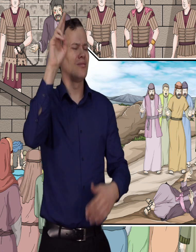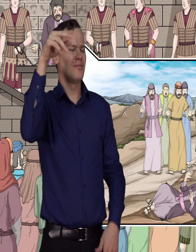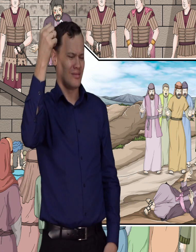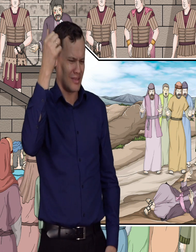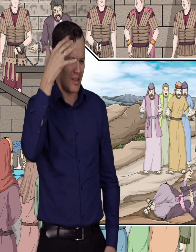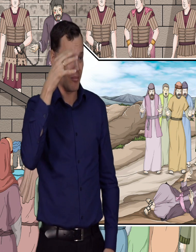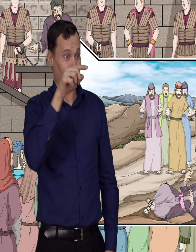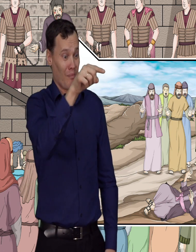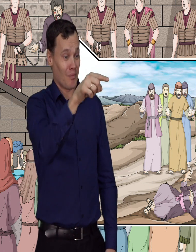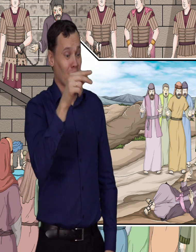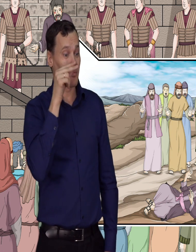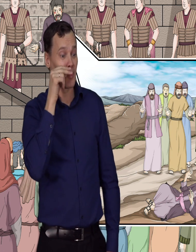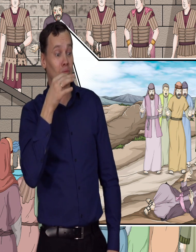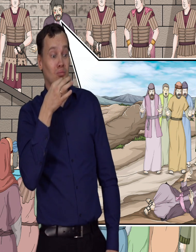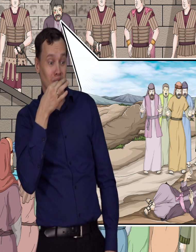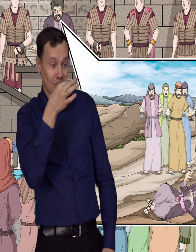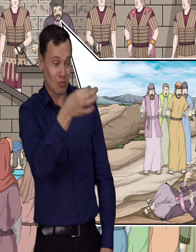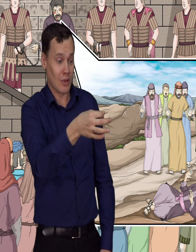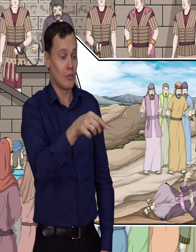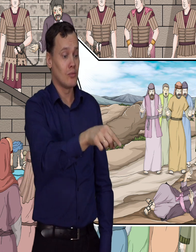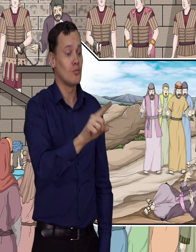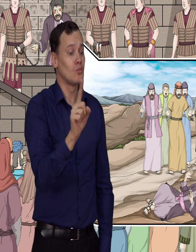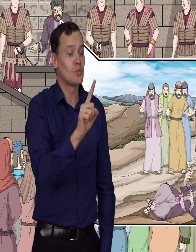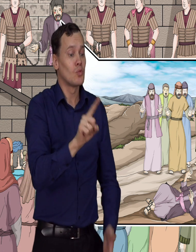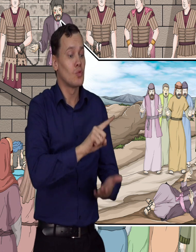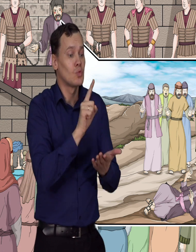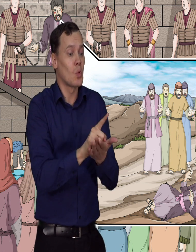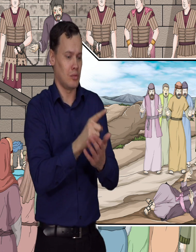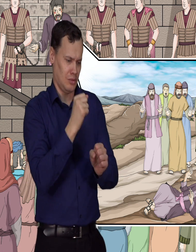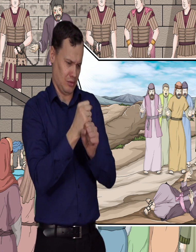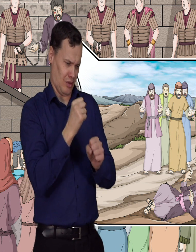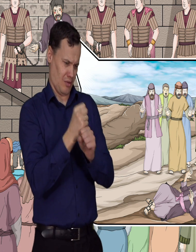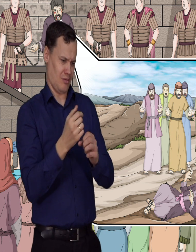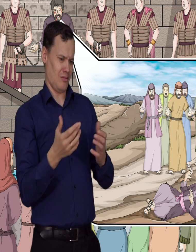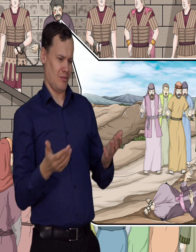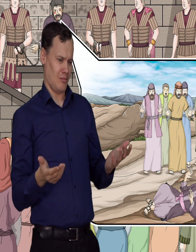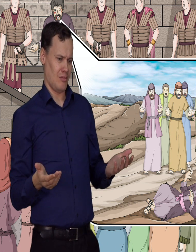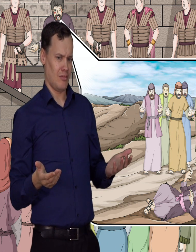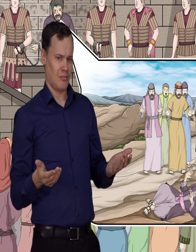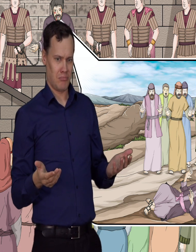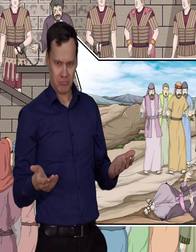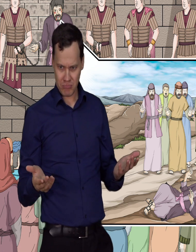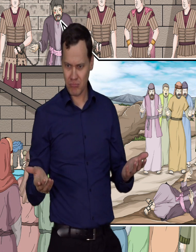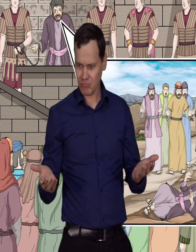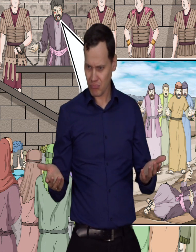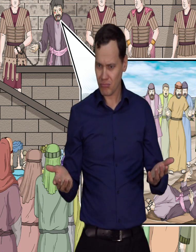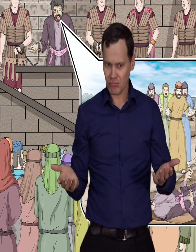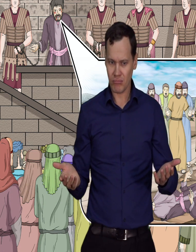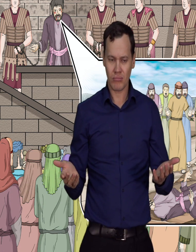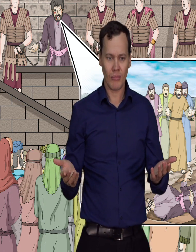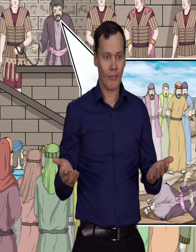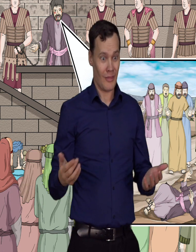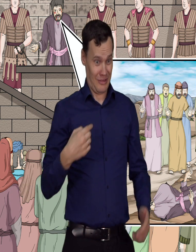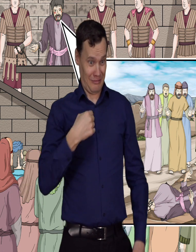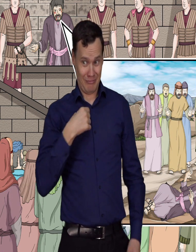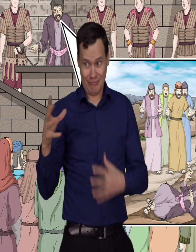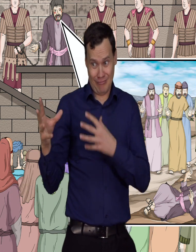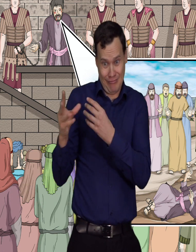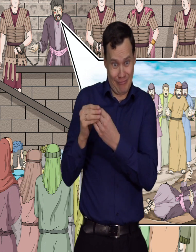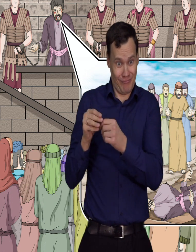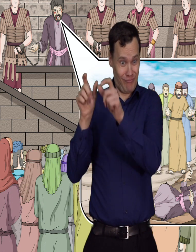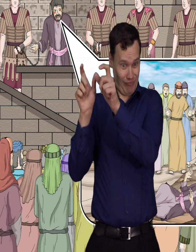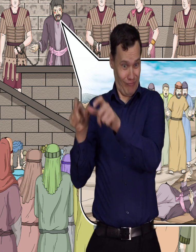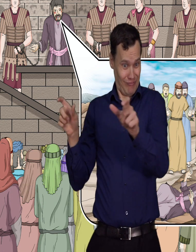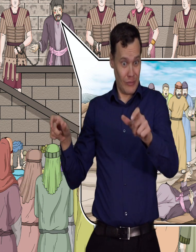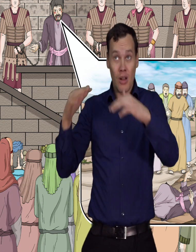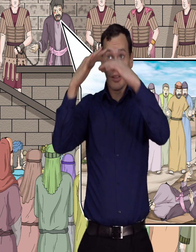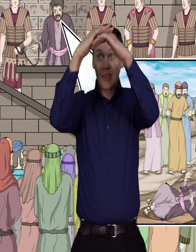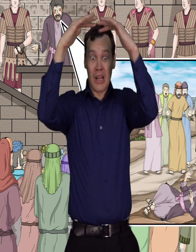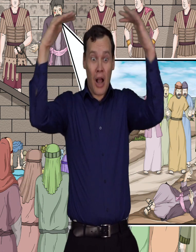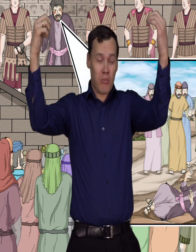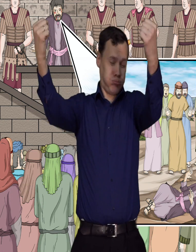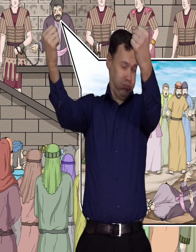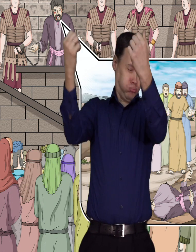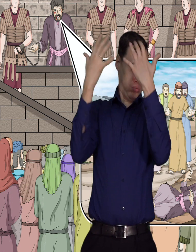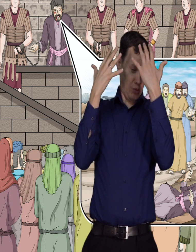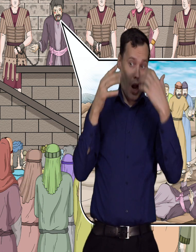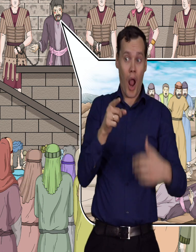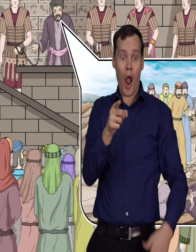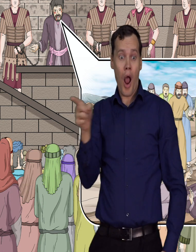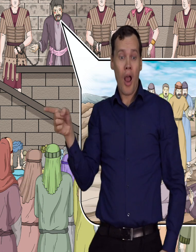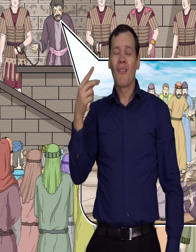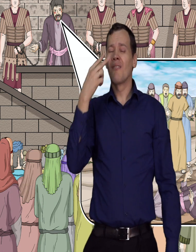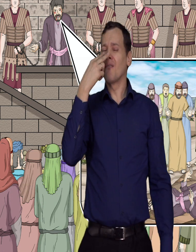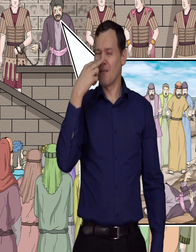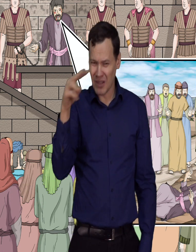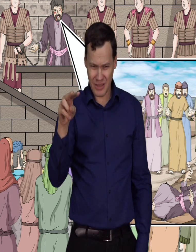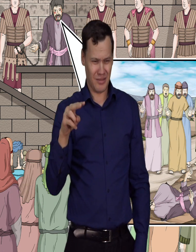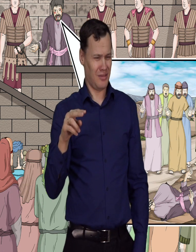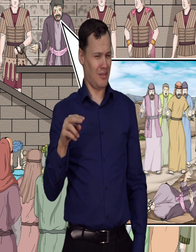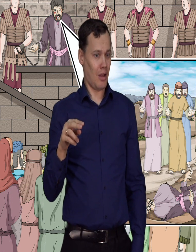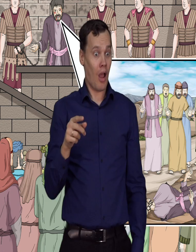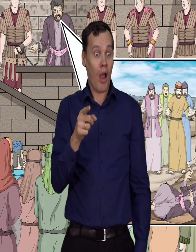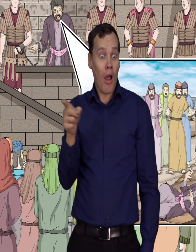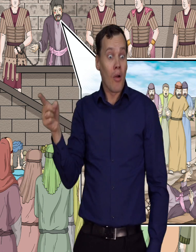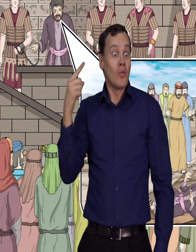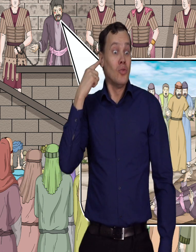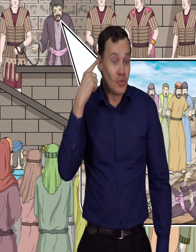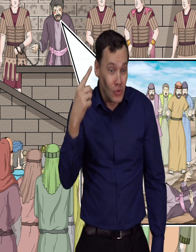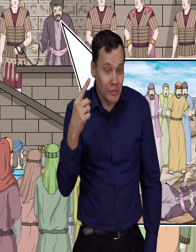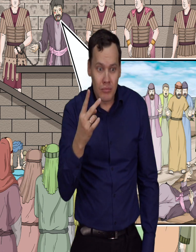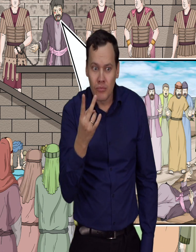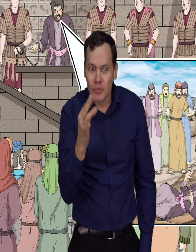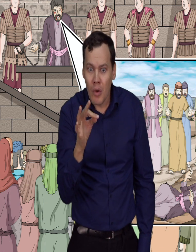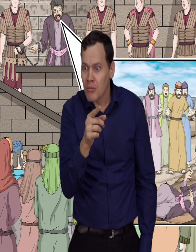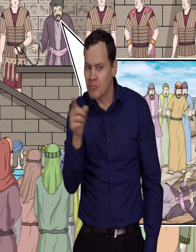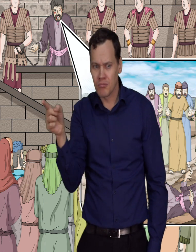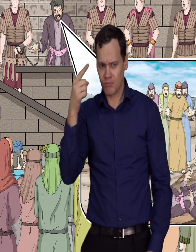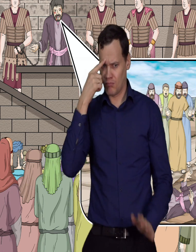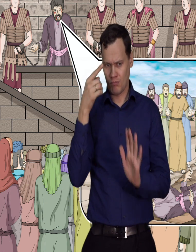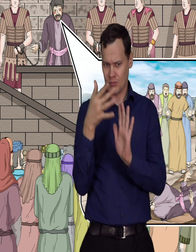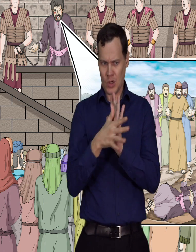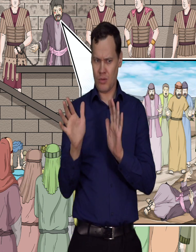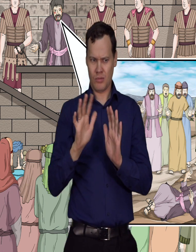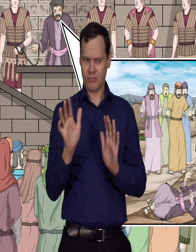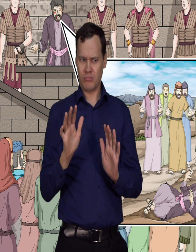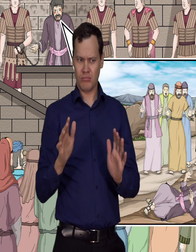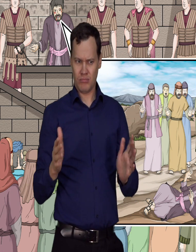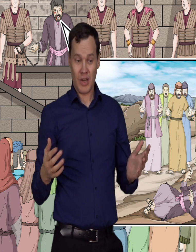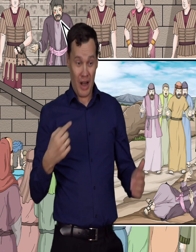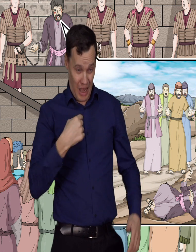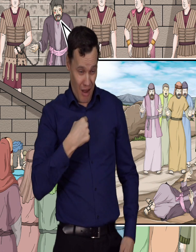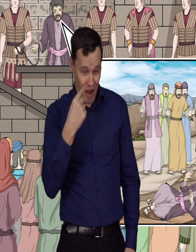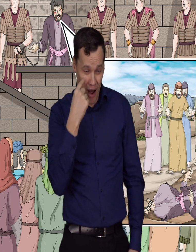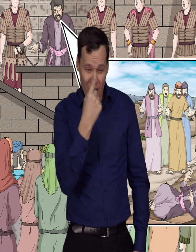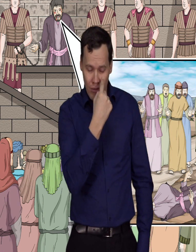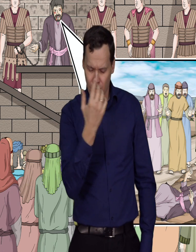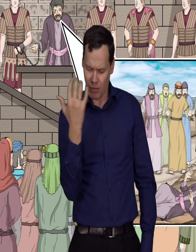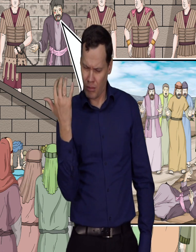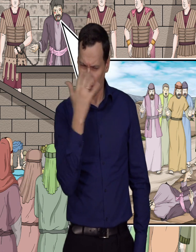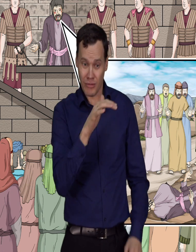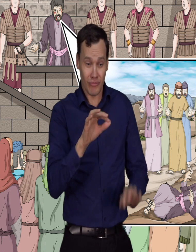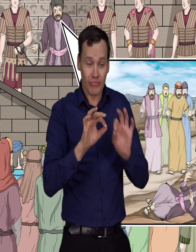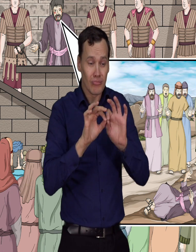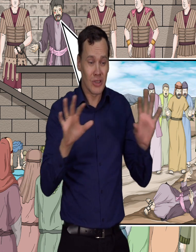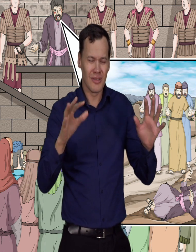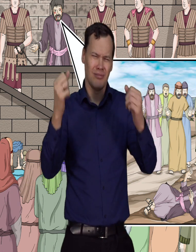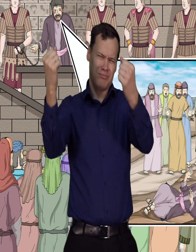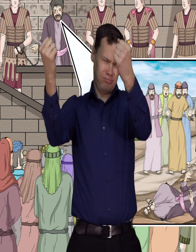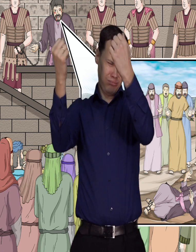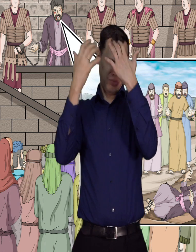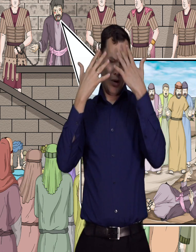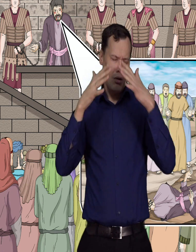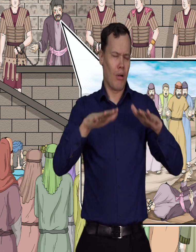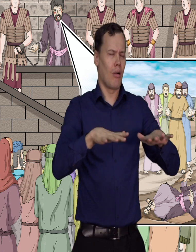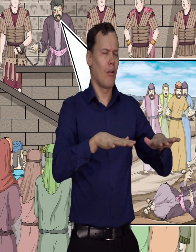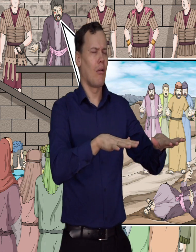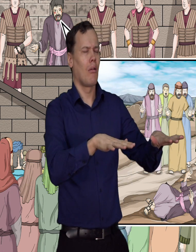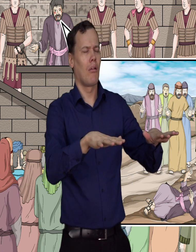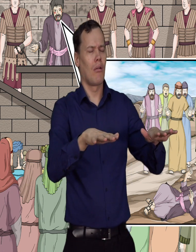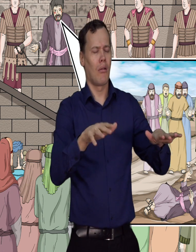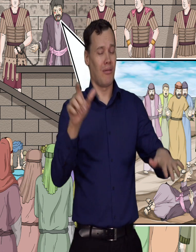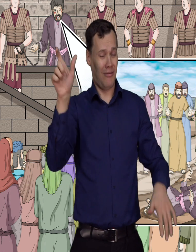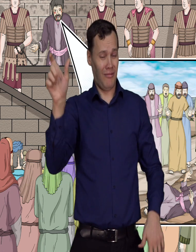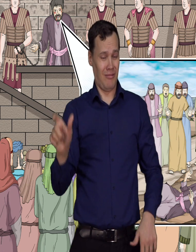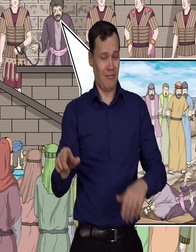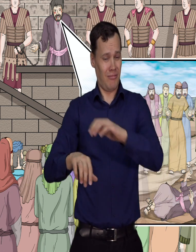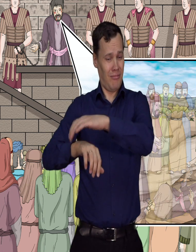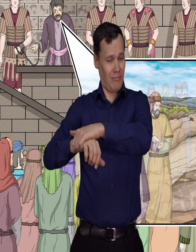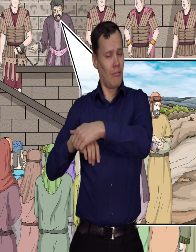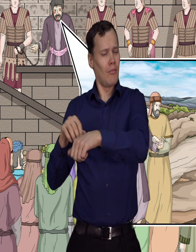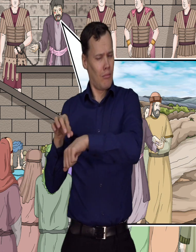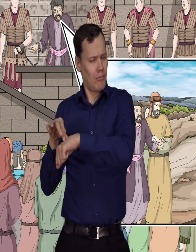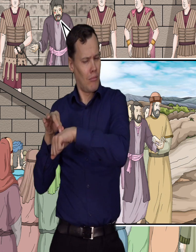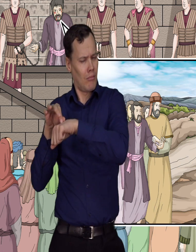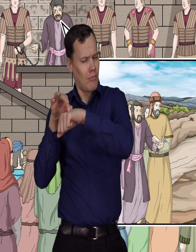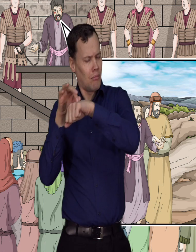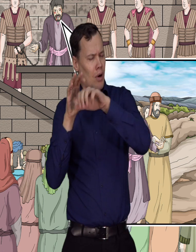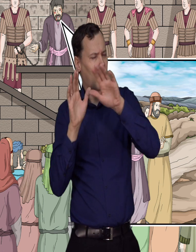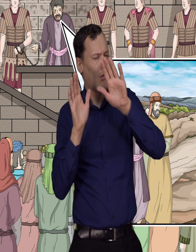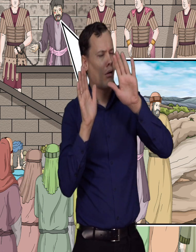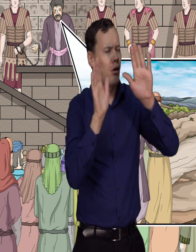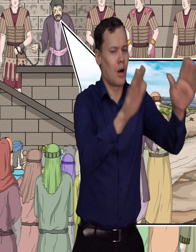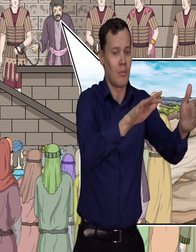Then I asked, ‘What should I do, Lord?’ ‘Get up and go into Damascus,’ He told me. ‘There you will be told all that you have been appointed to do.’